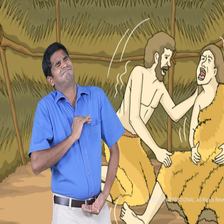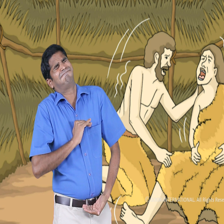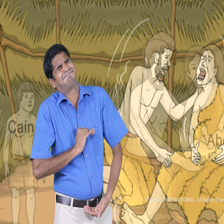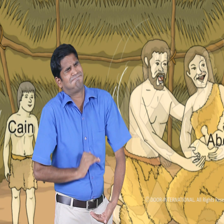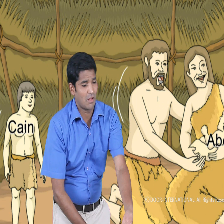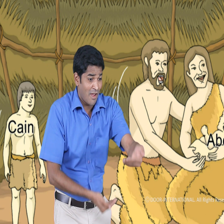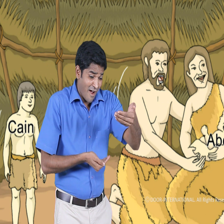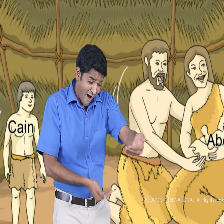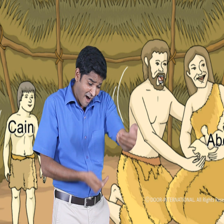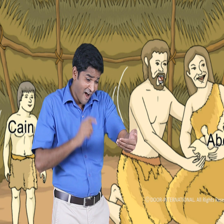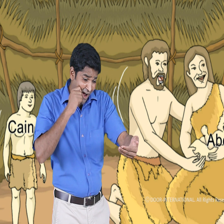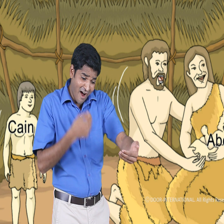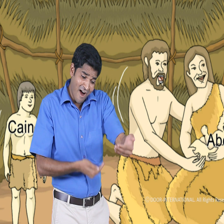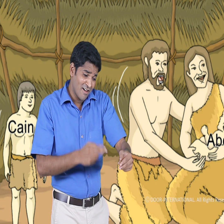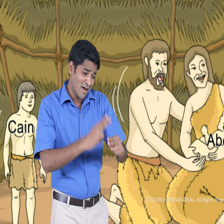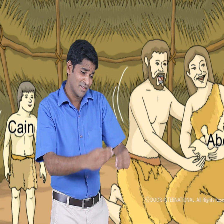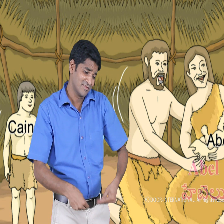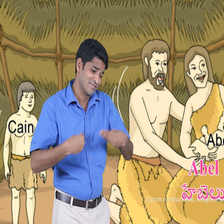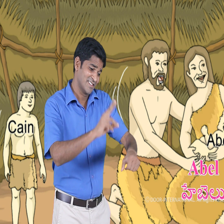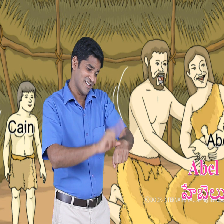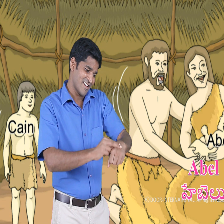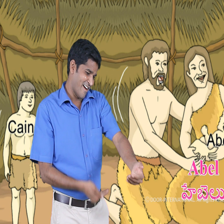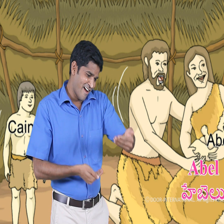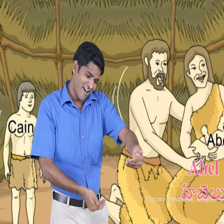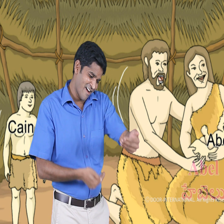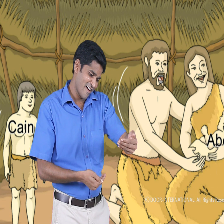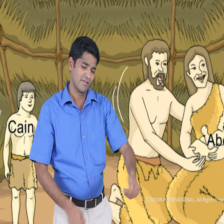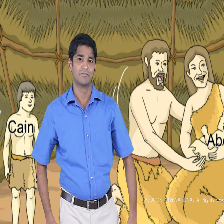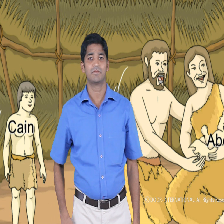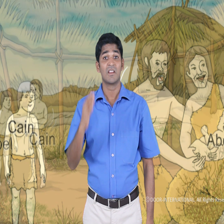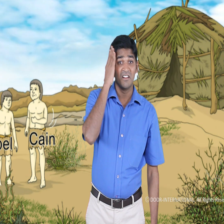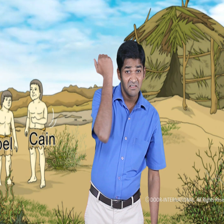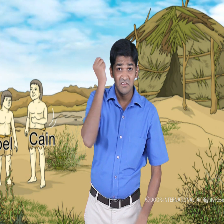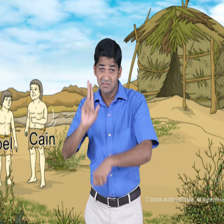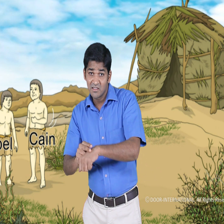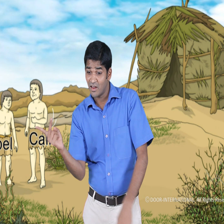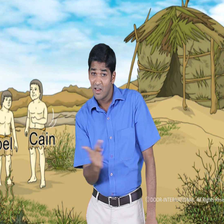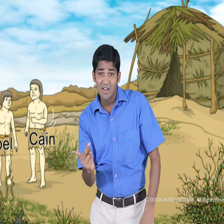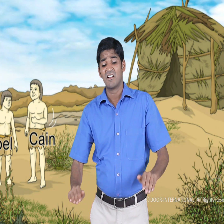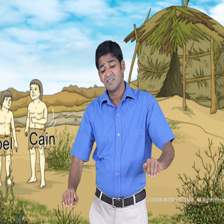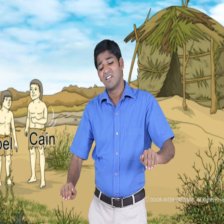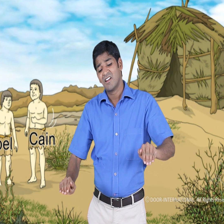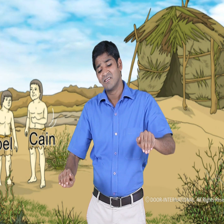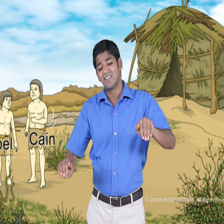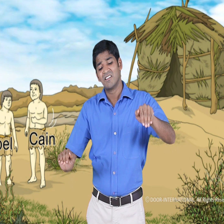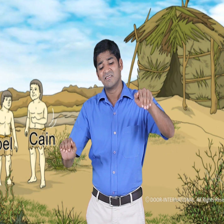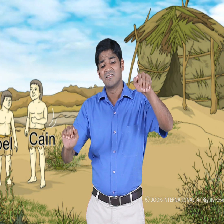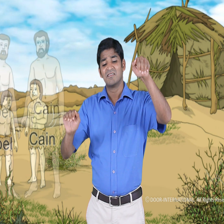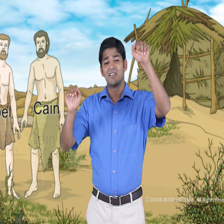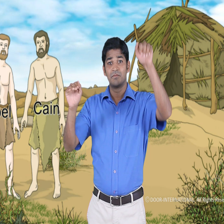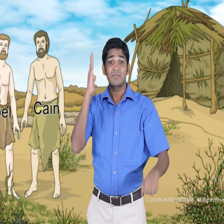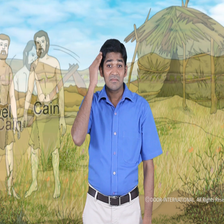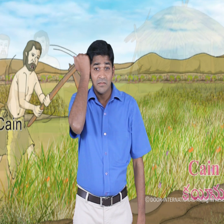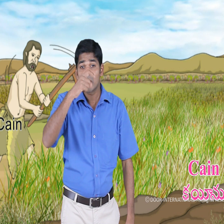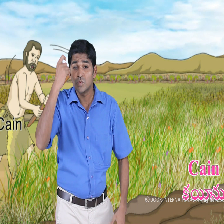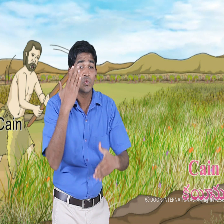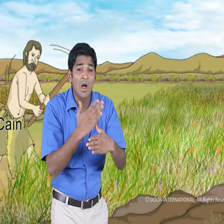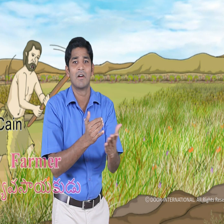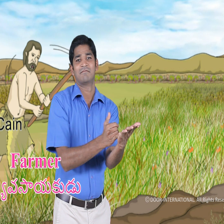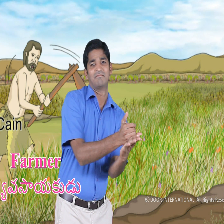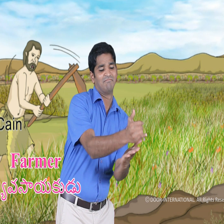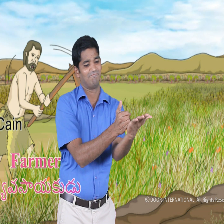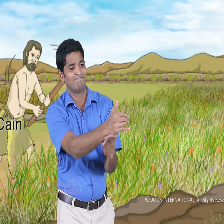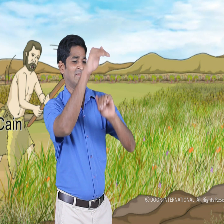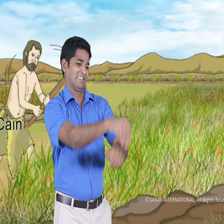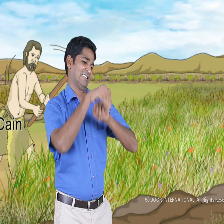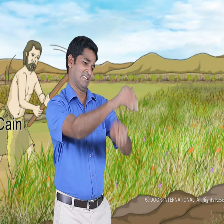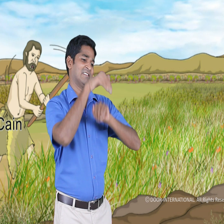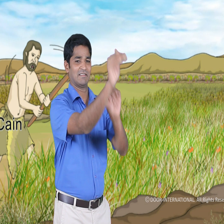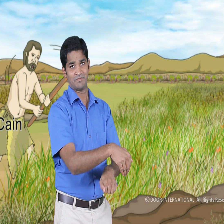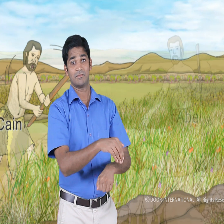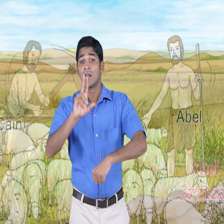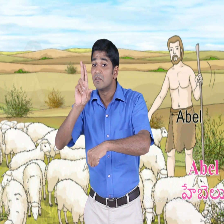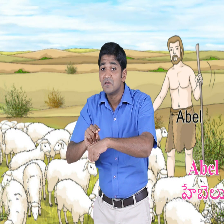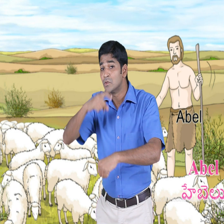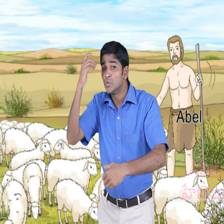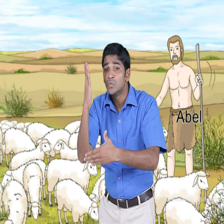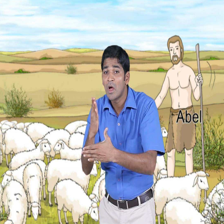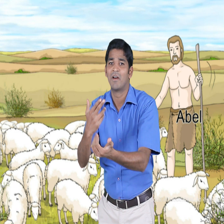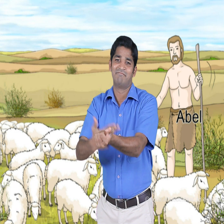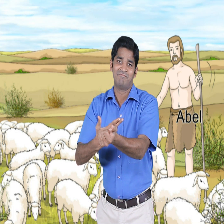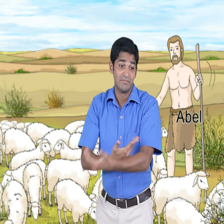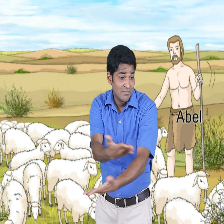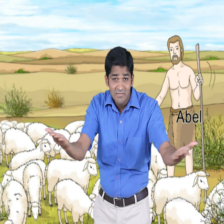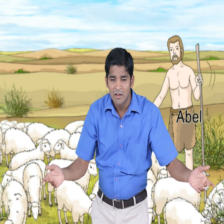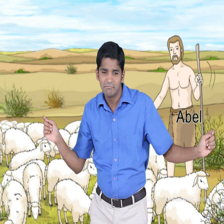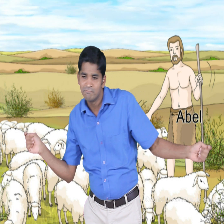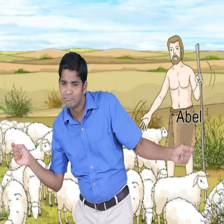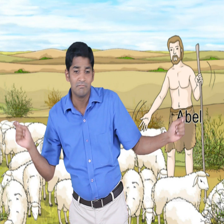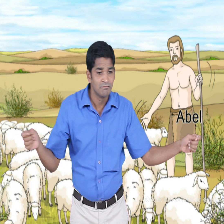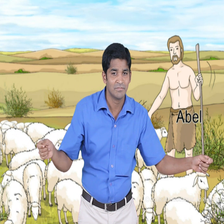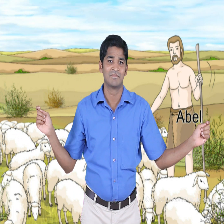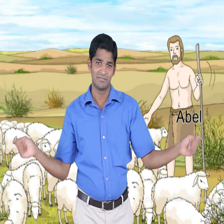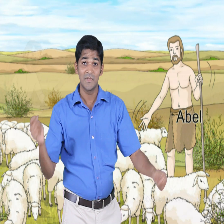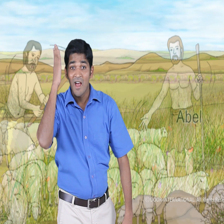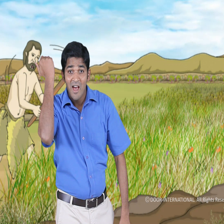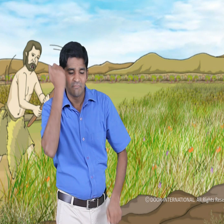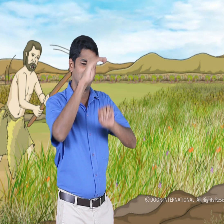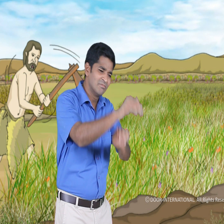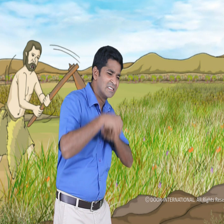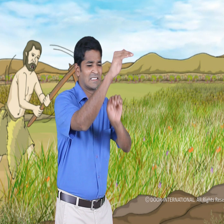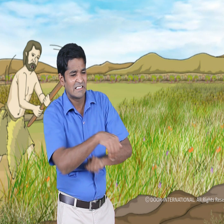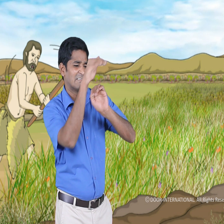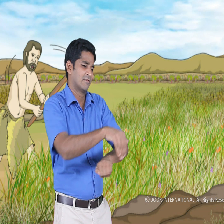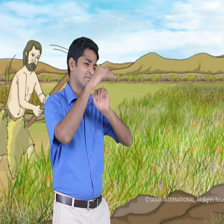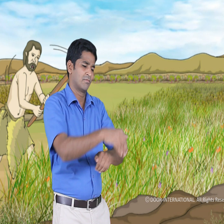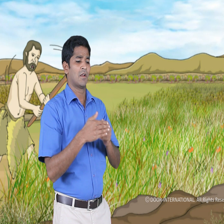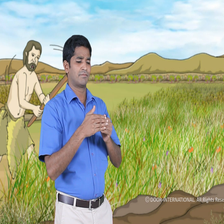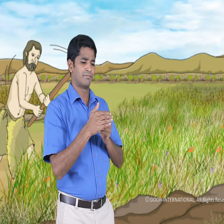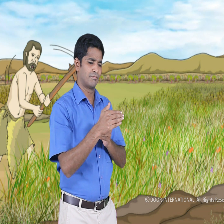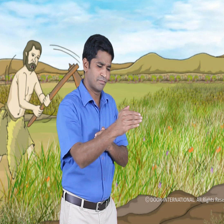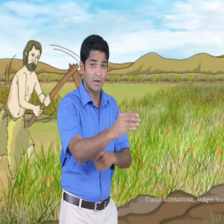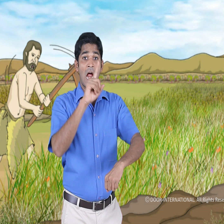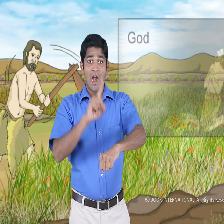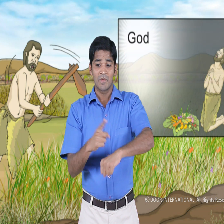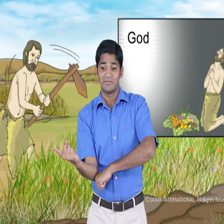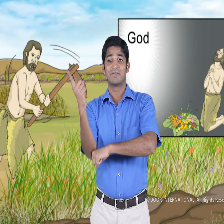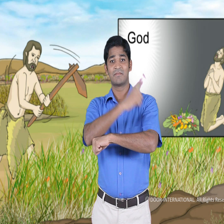Now Abel was a keeper of sheep, while Cain was a tiller of the soil.